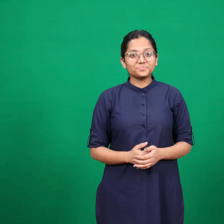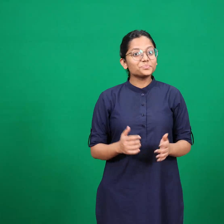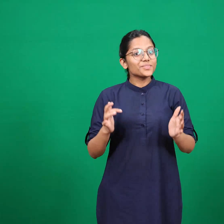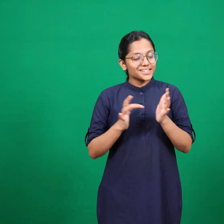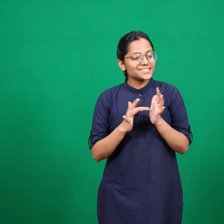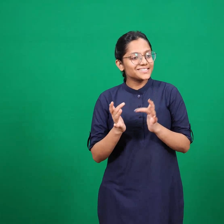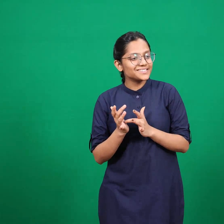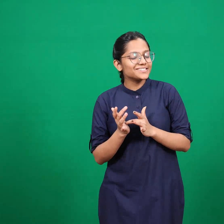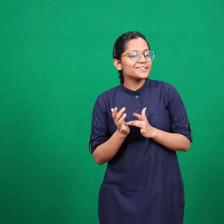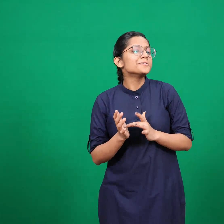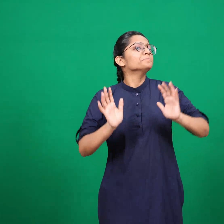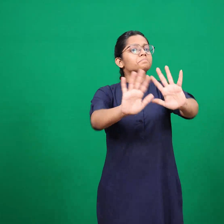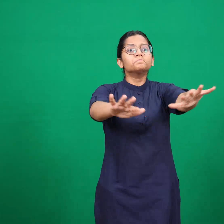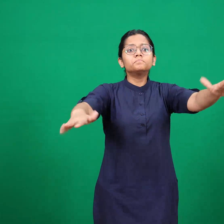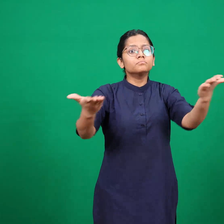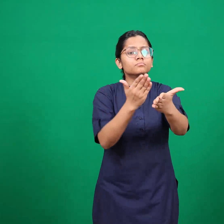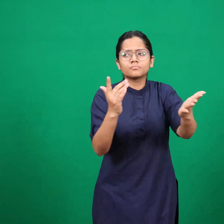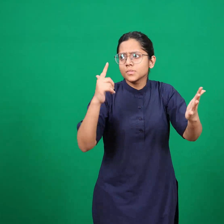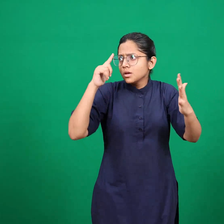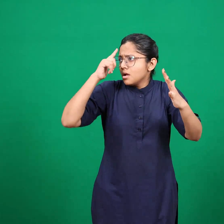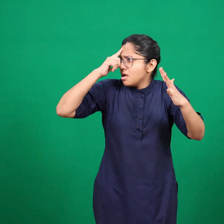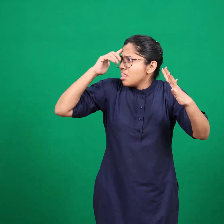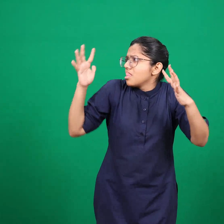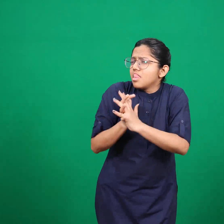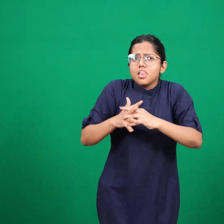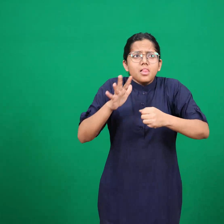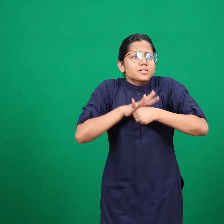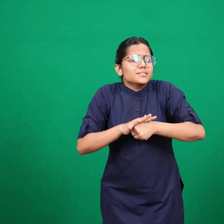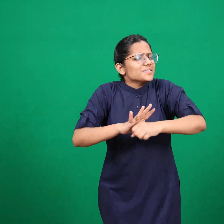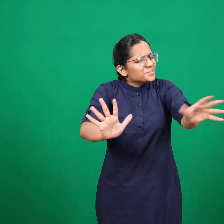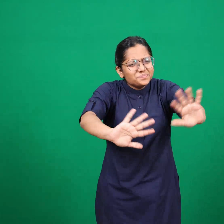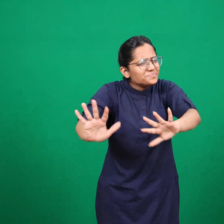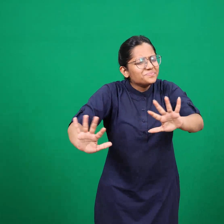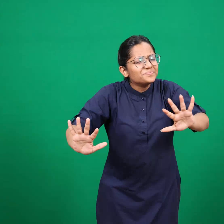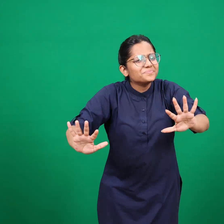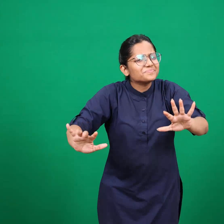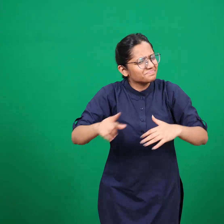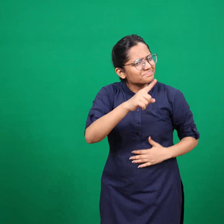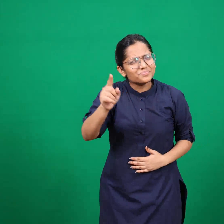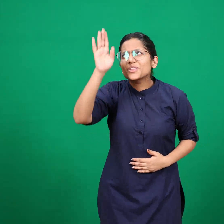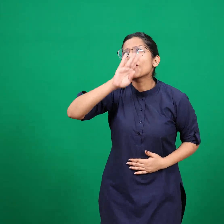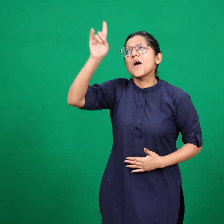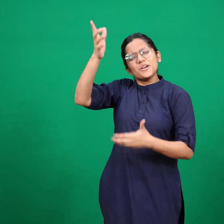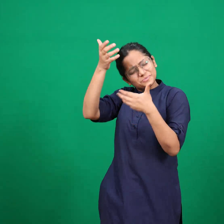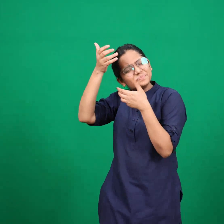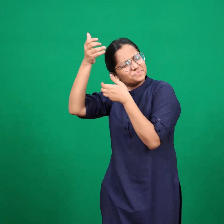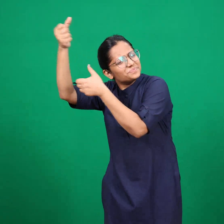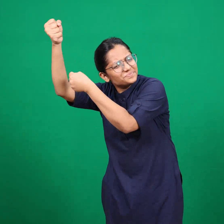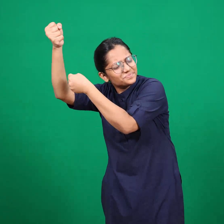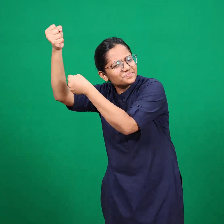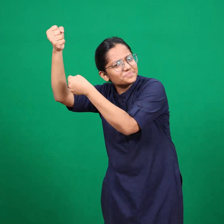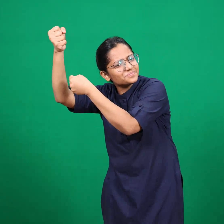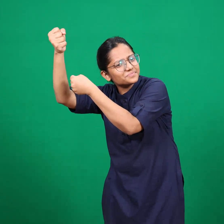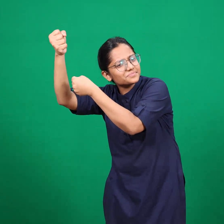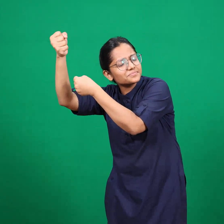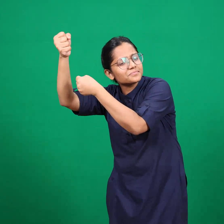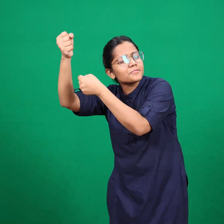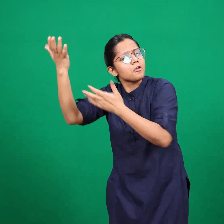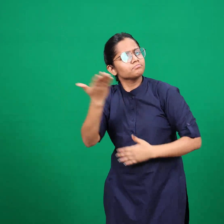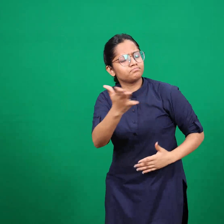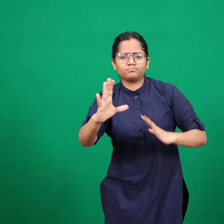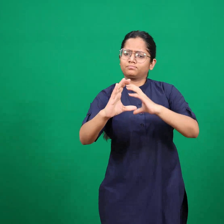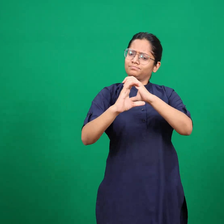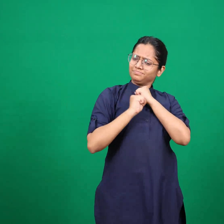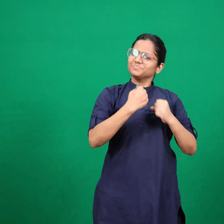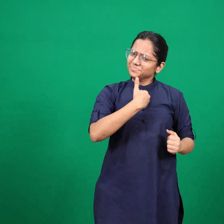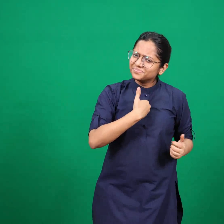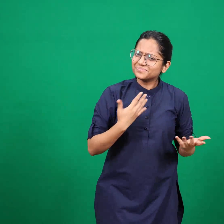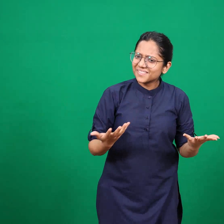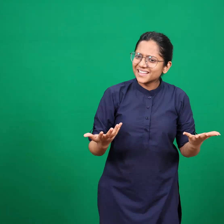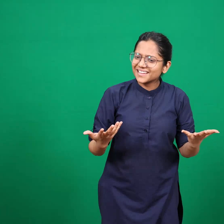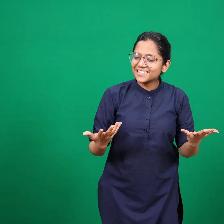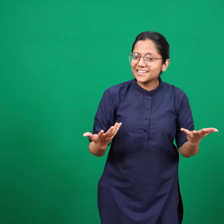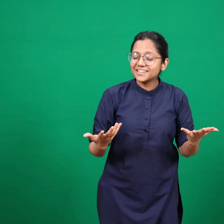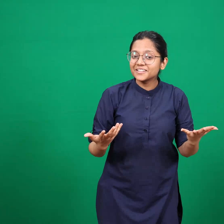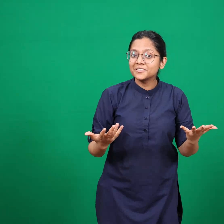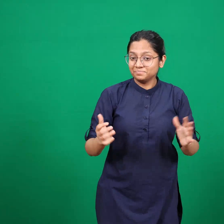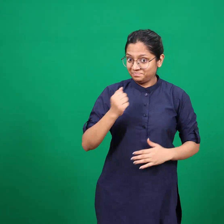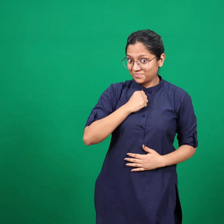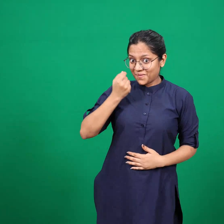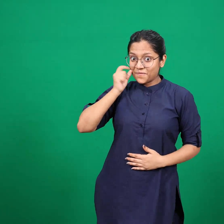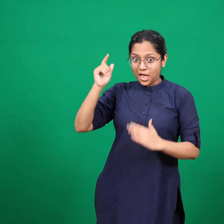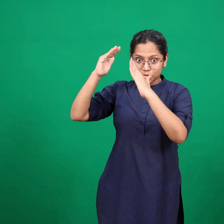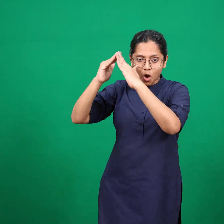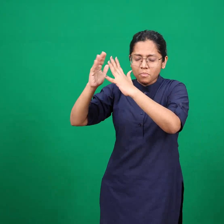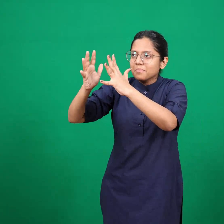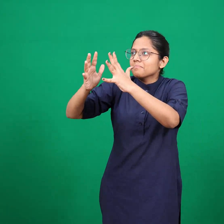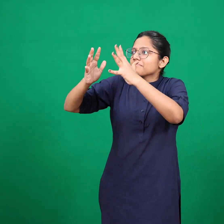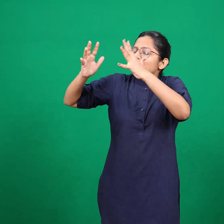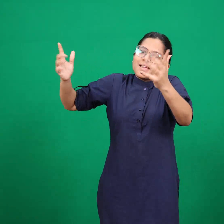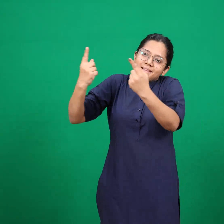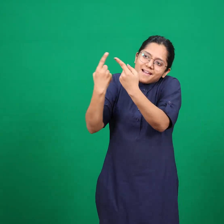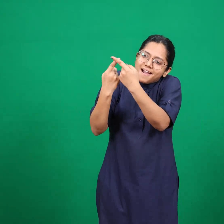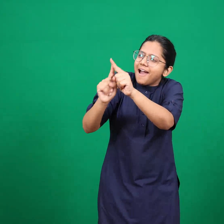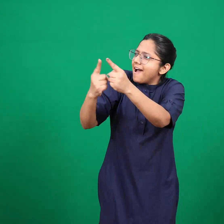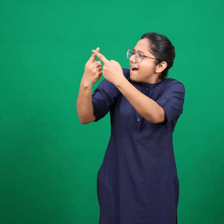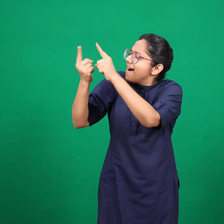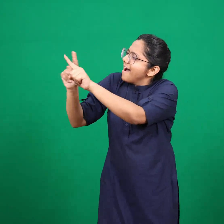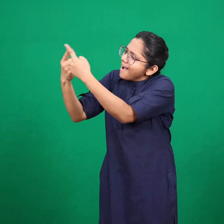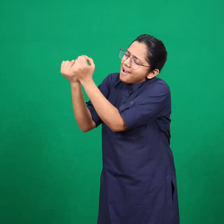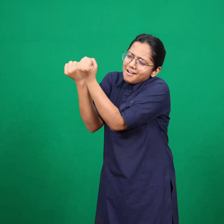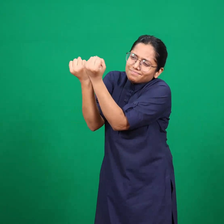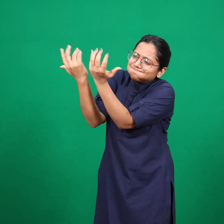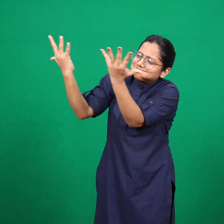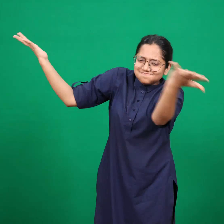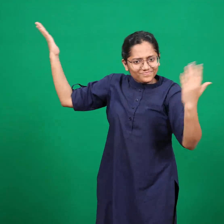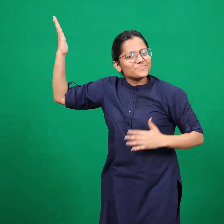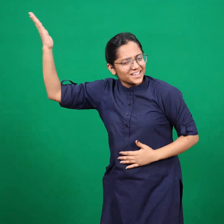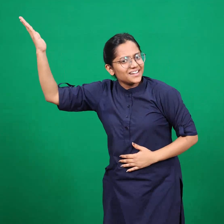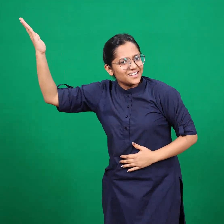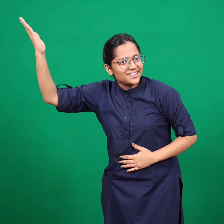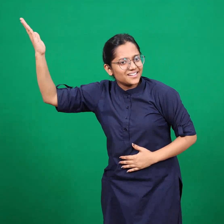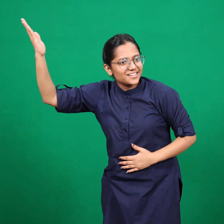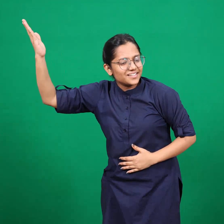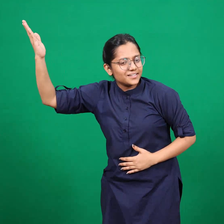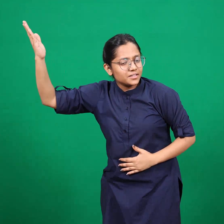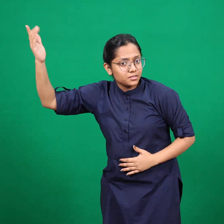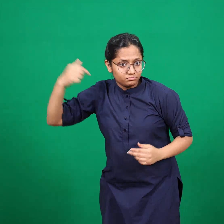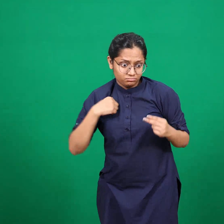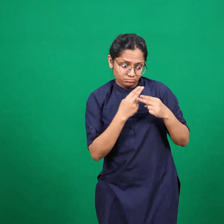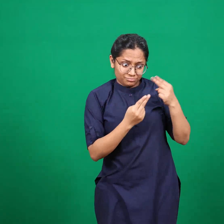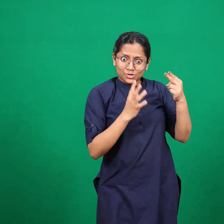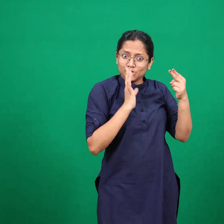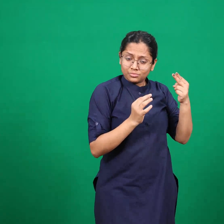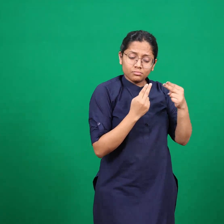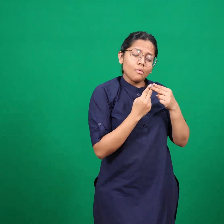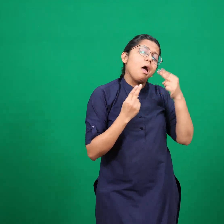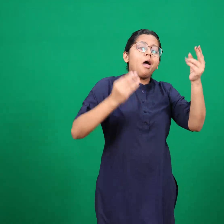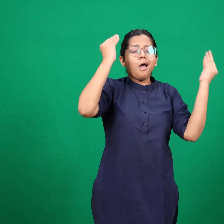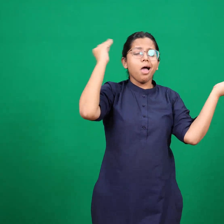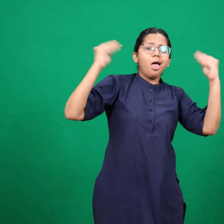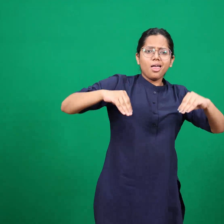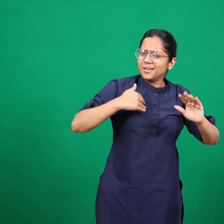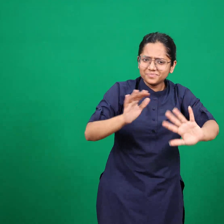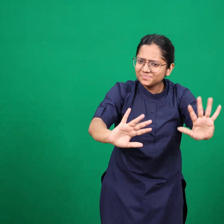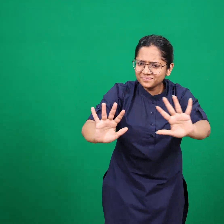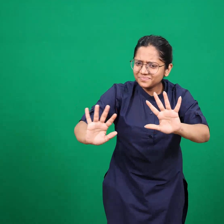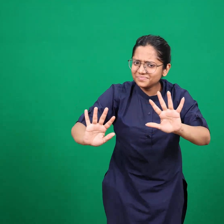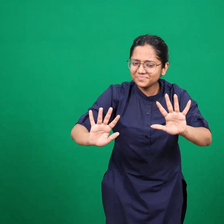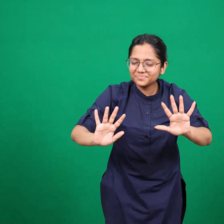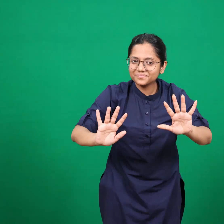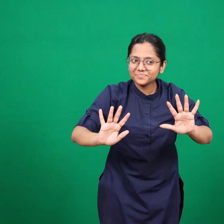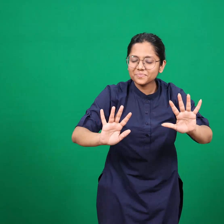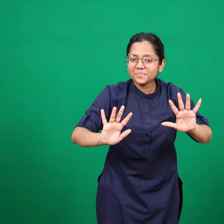"Do not let your hearts be troubled. You believe in God; believe in Me as well. In My Father's house are many rooms.